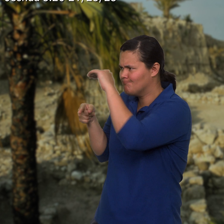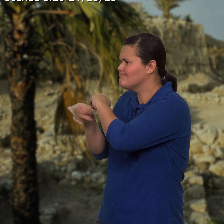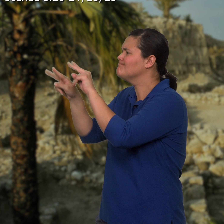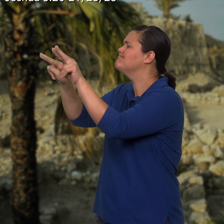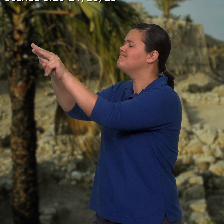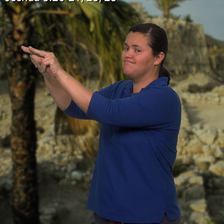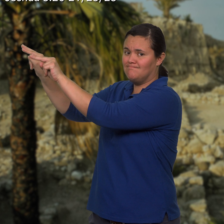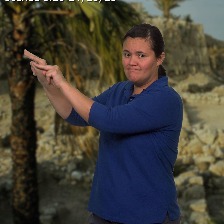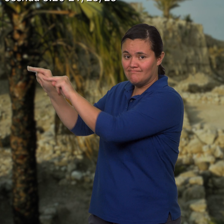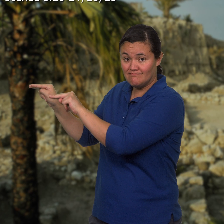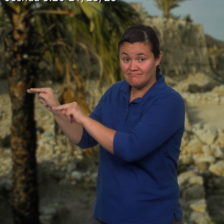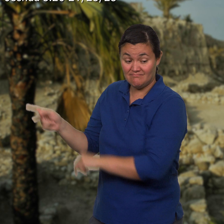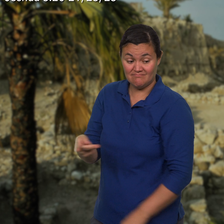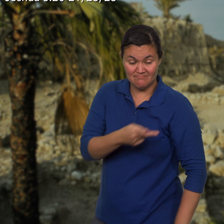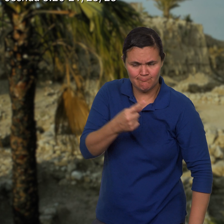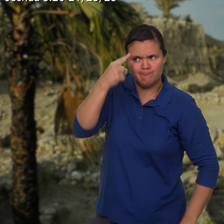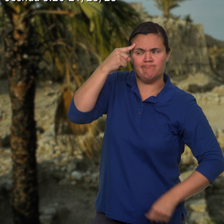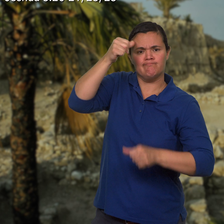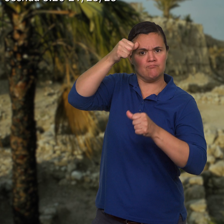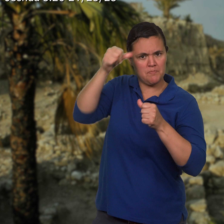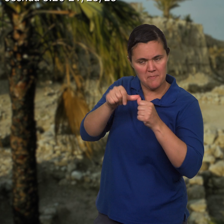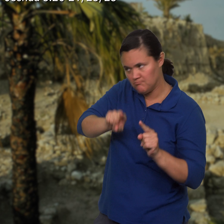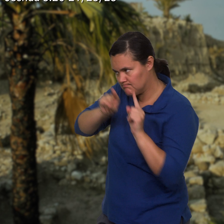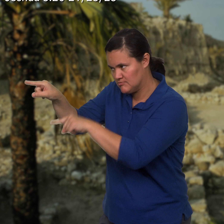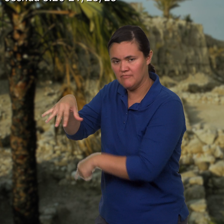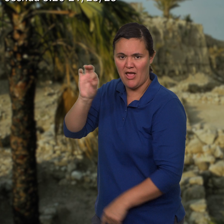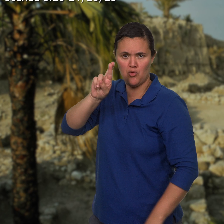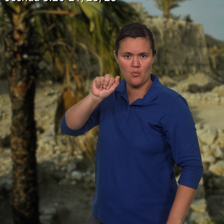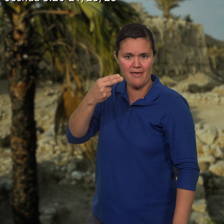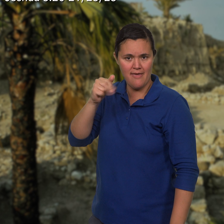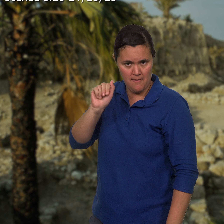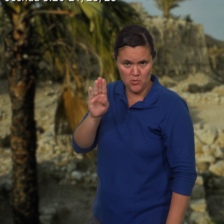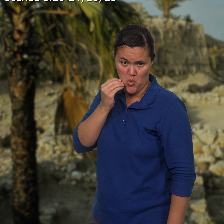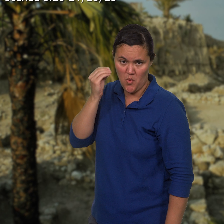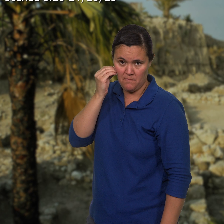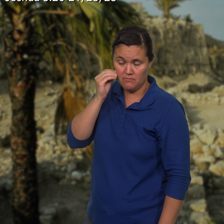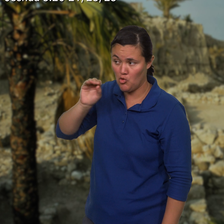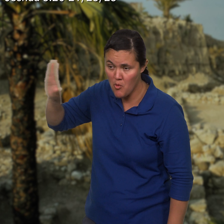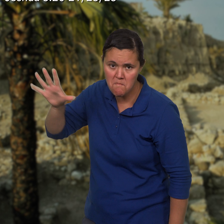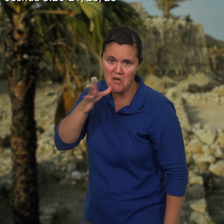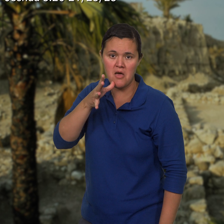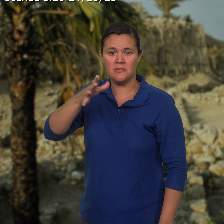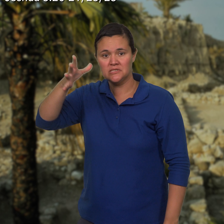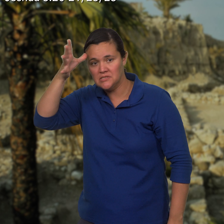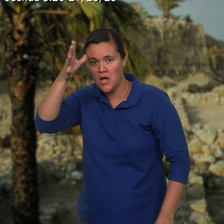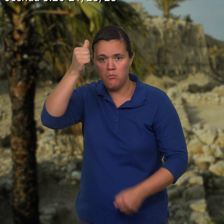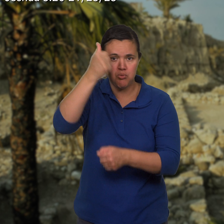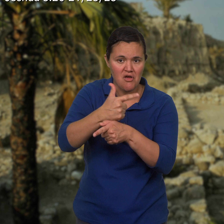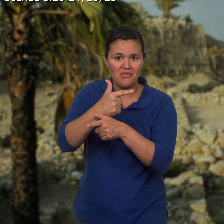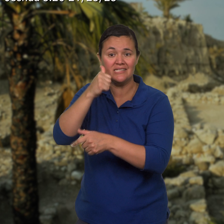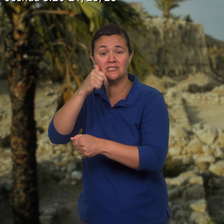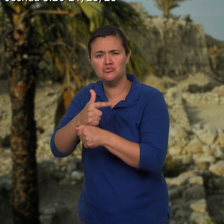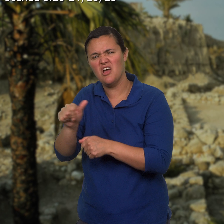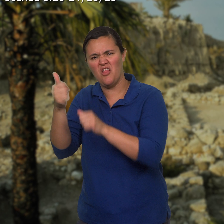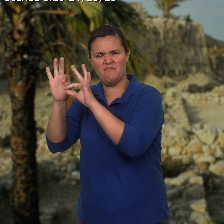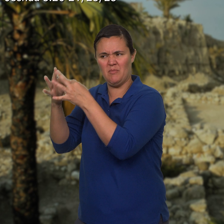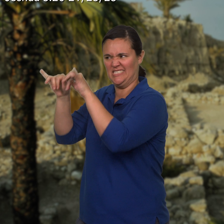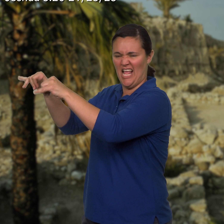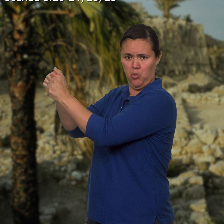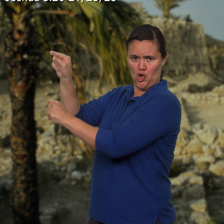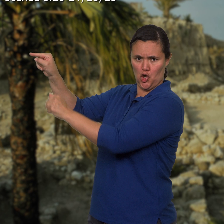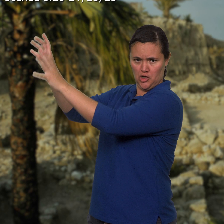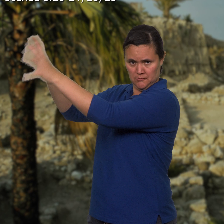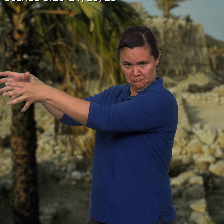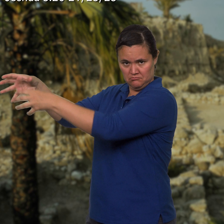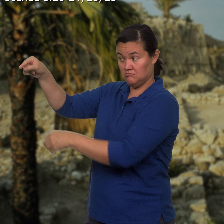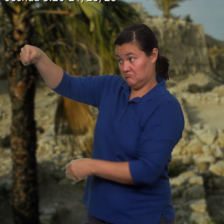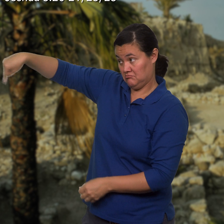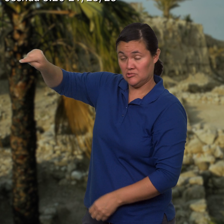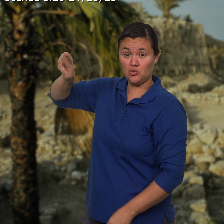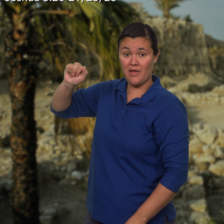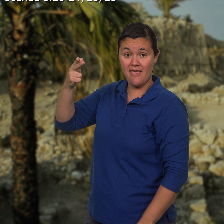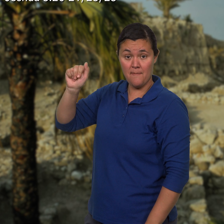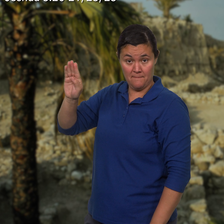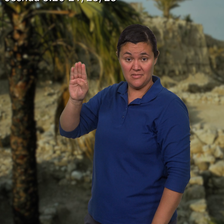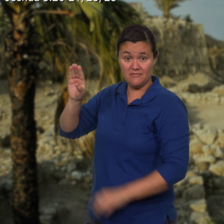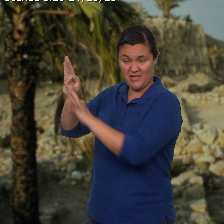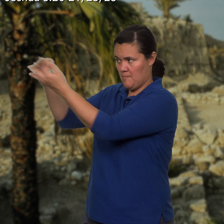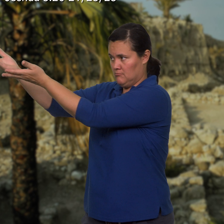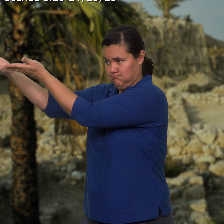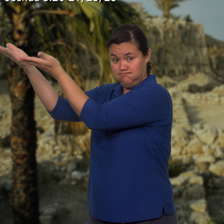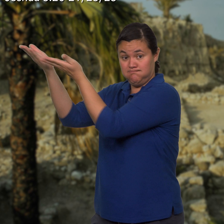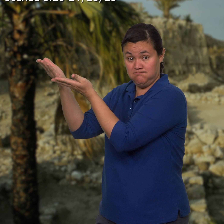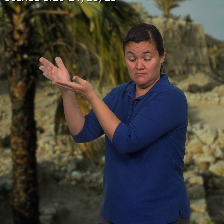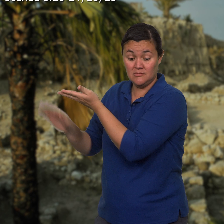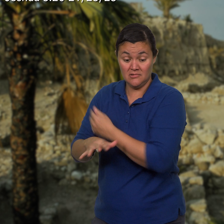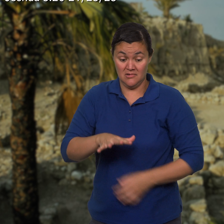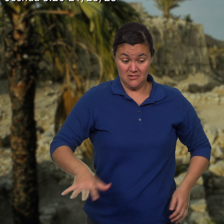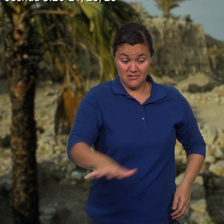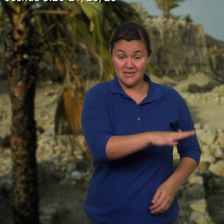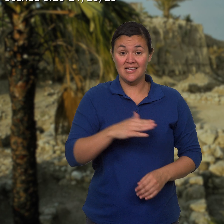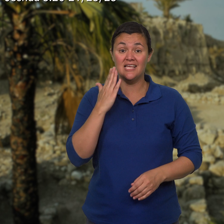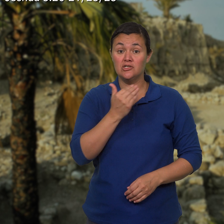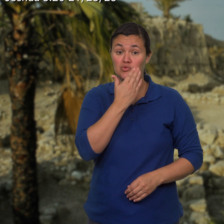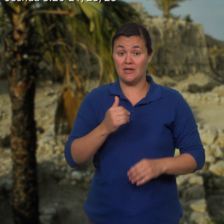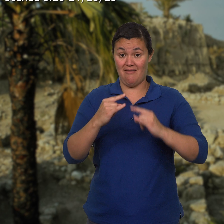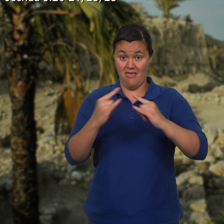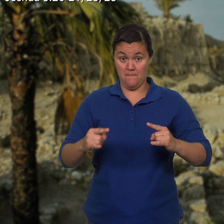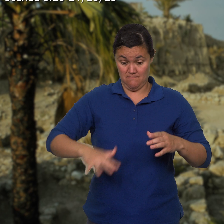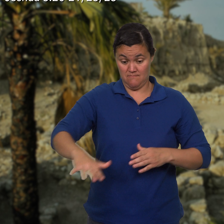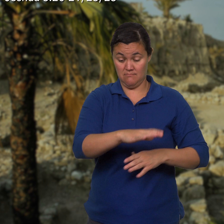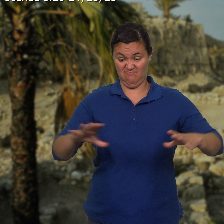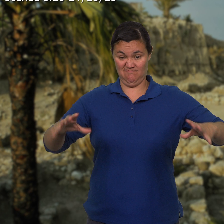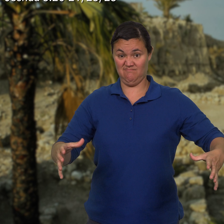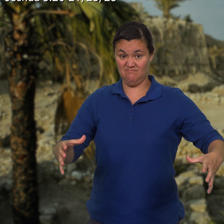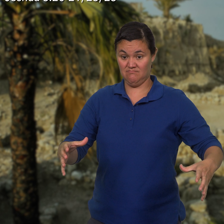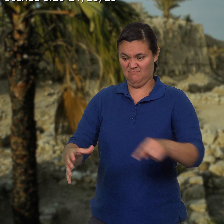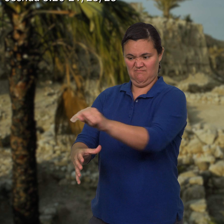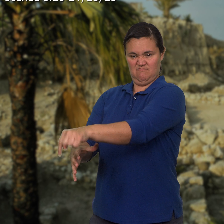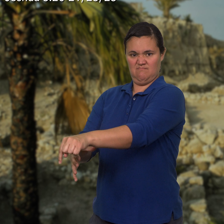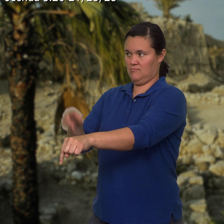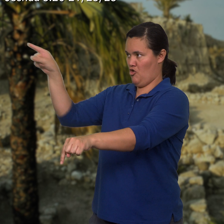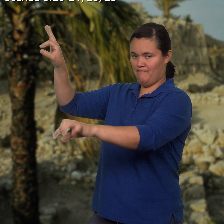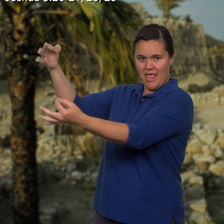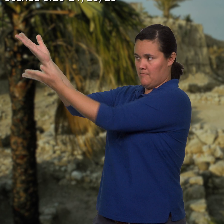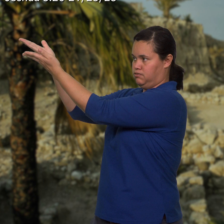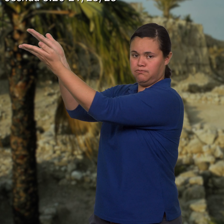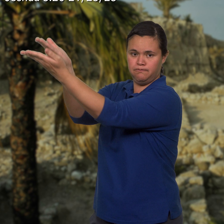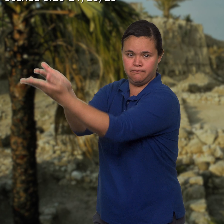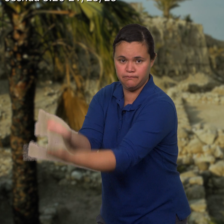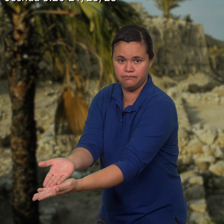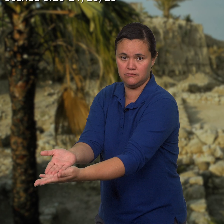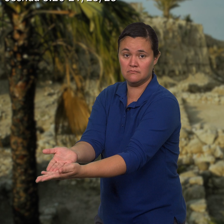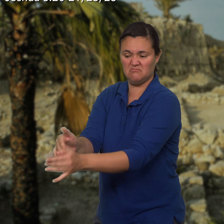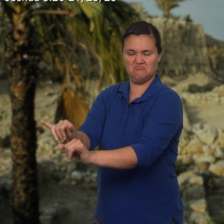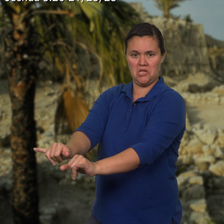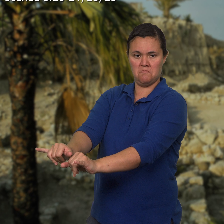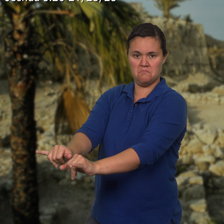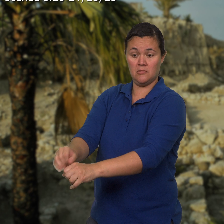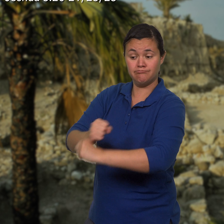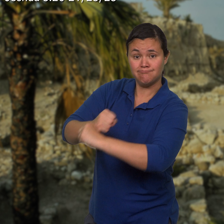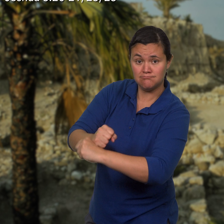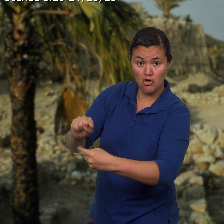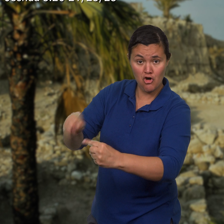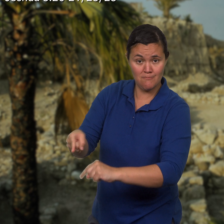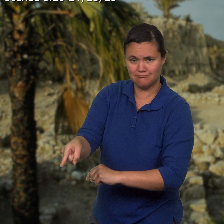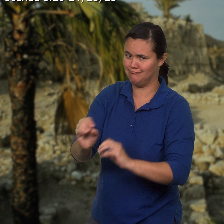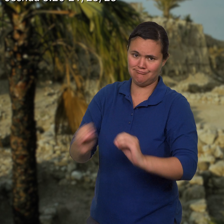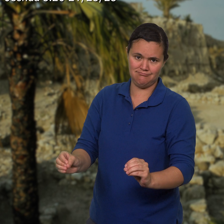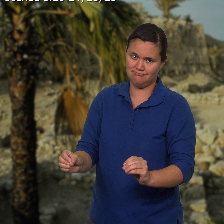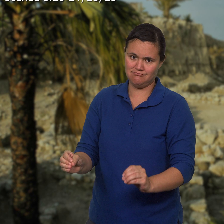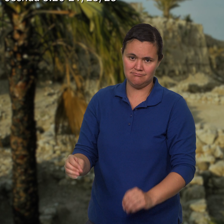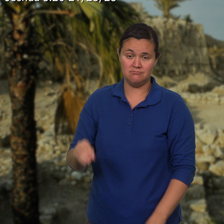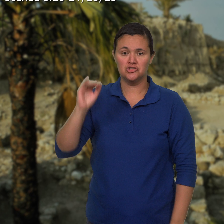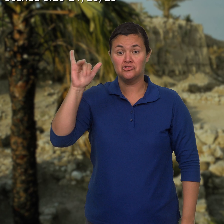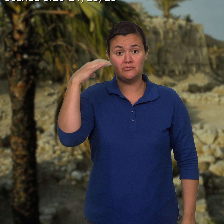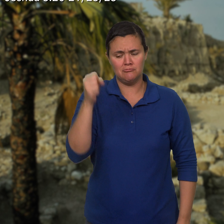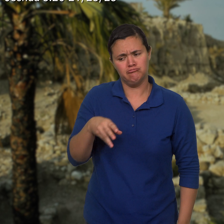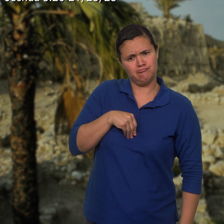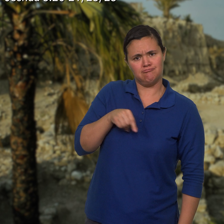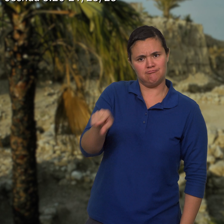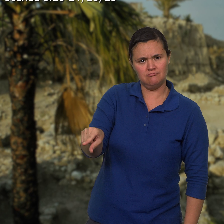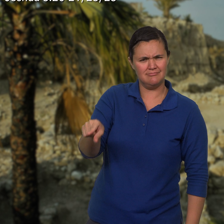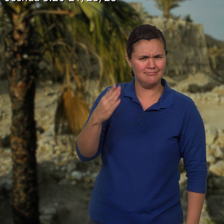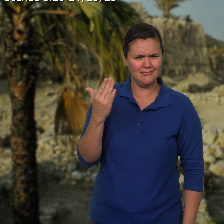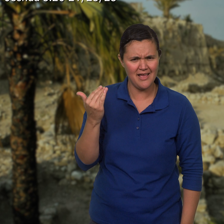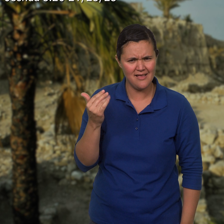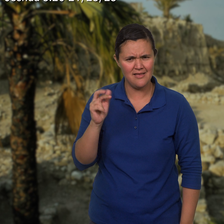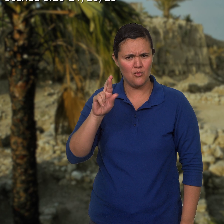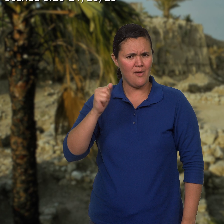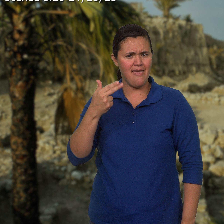So the young spies went in and brought out Rahab, her father and mother and brothers, and all who belonged to her. They brought out her whole family and settled them outside the camp of Israel.